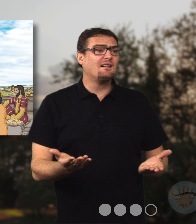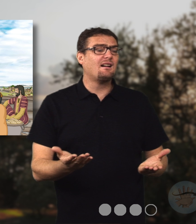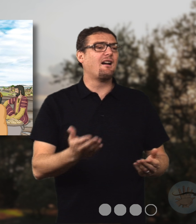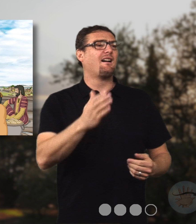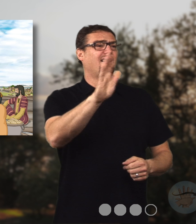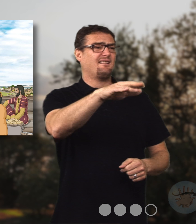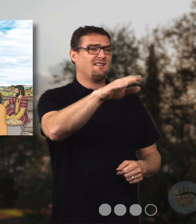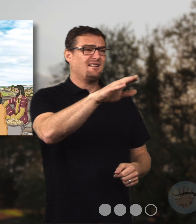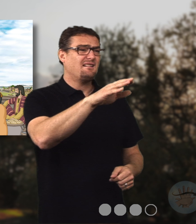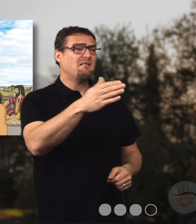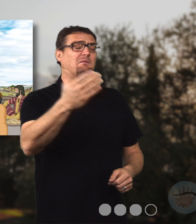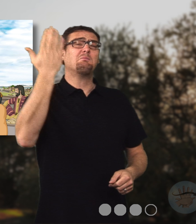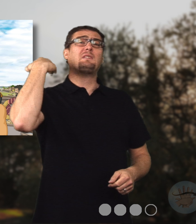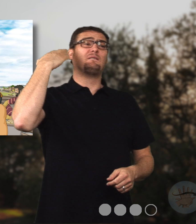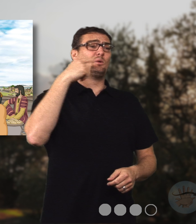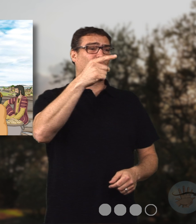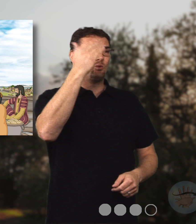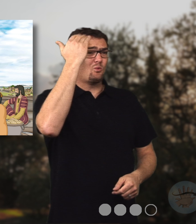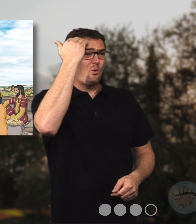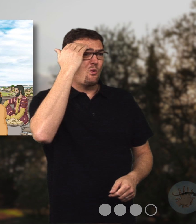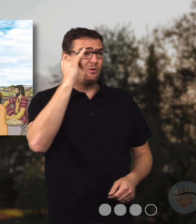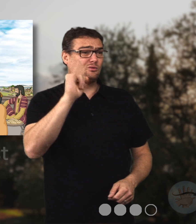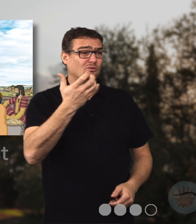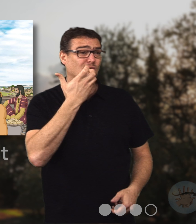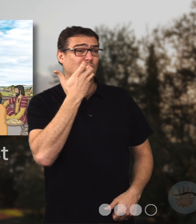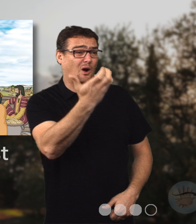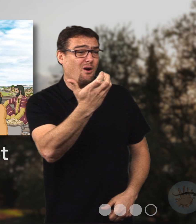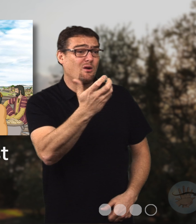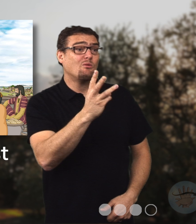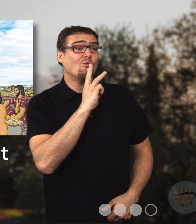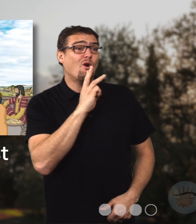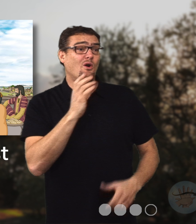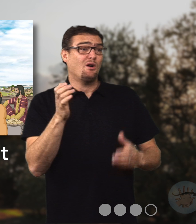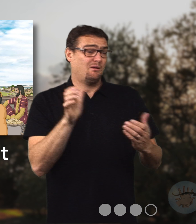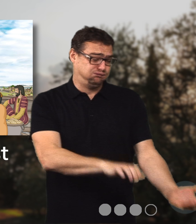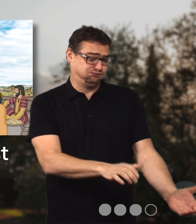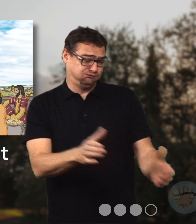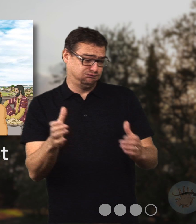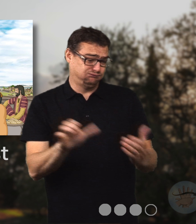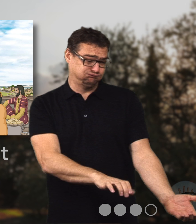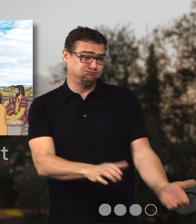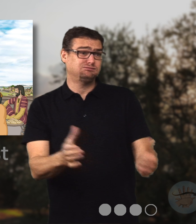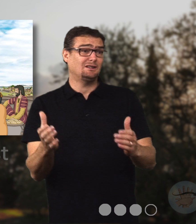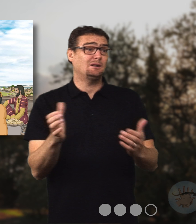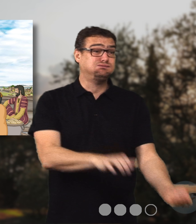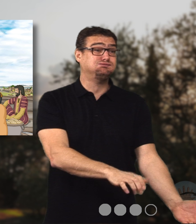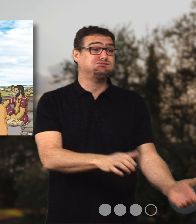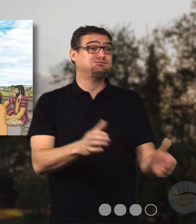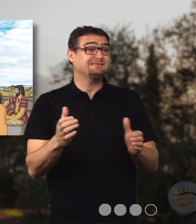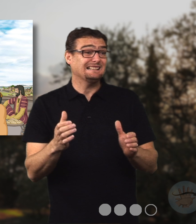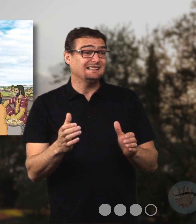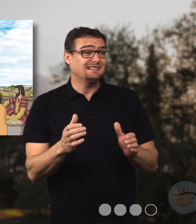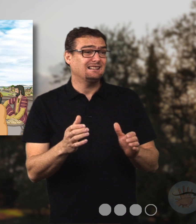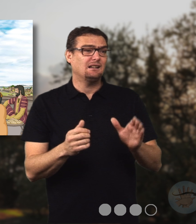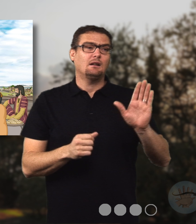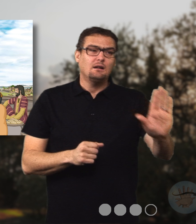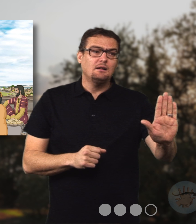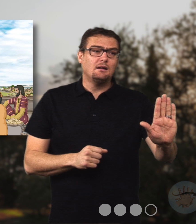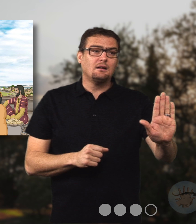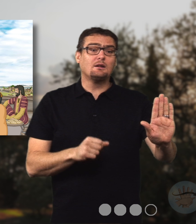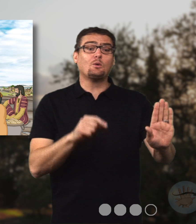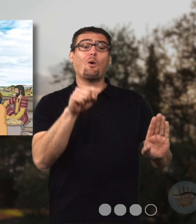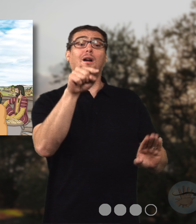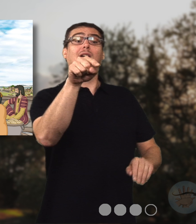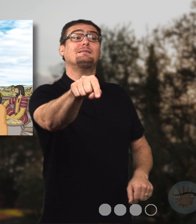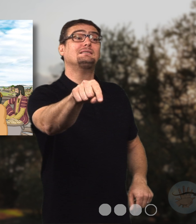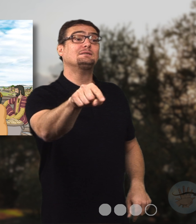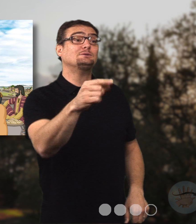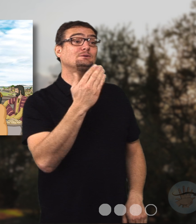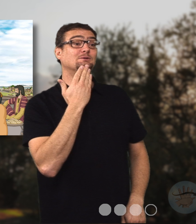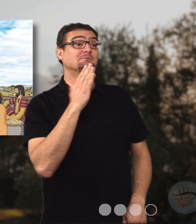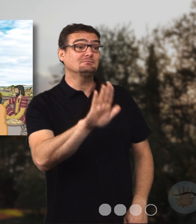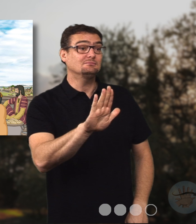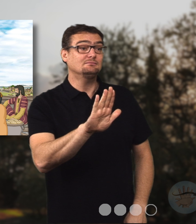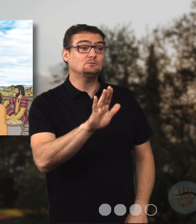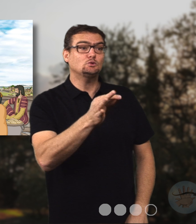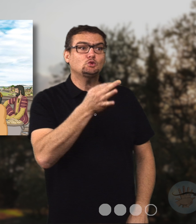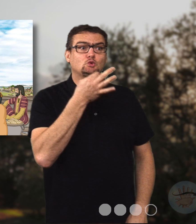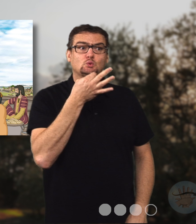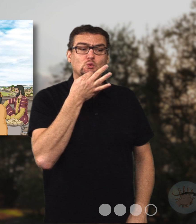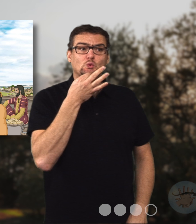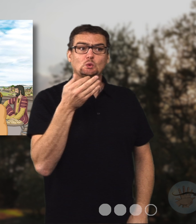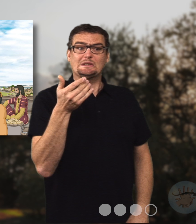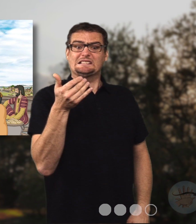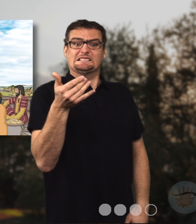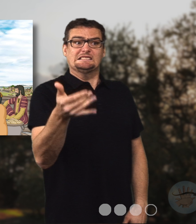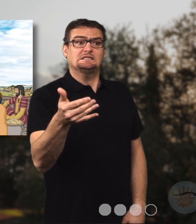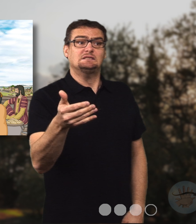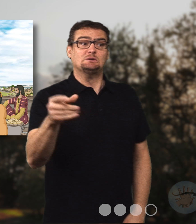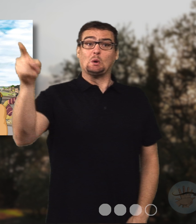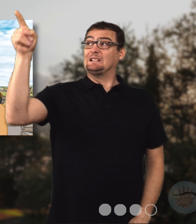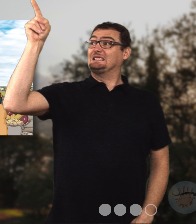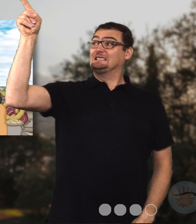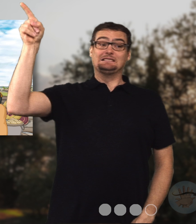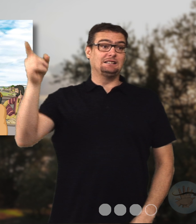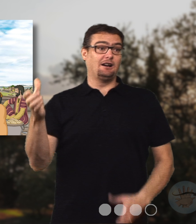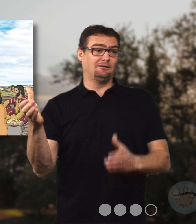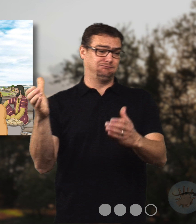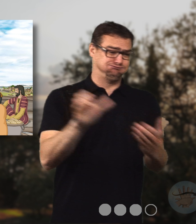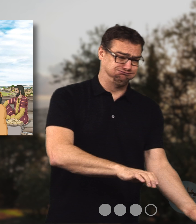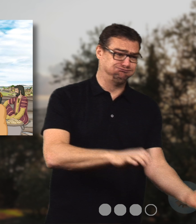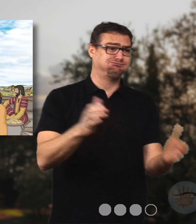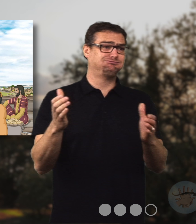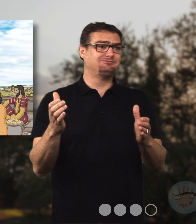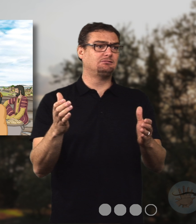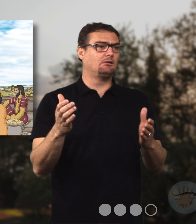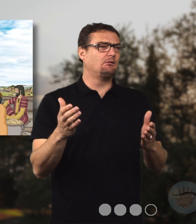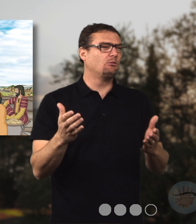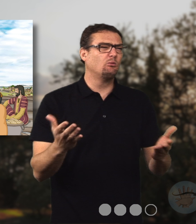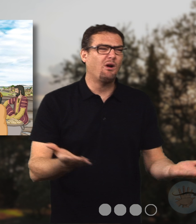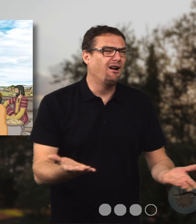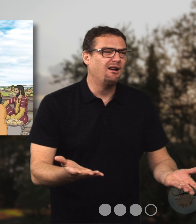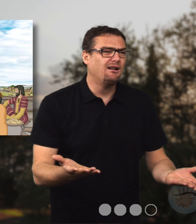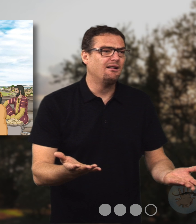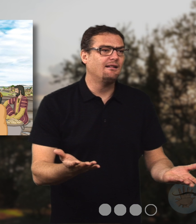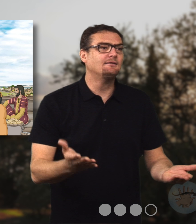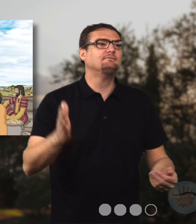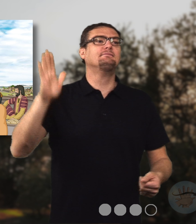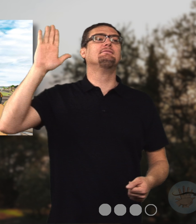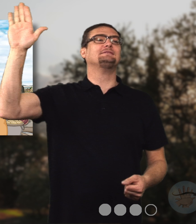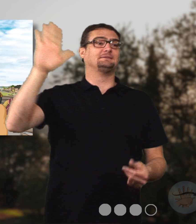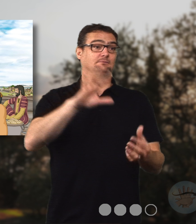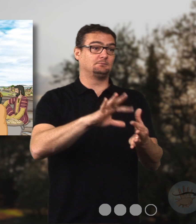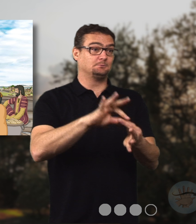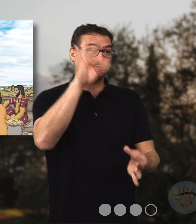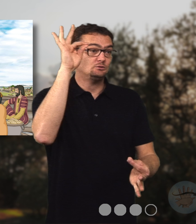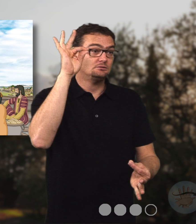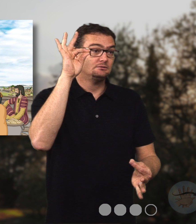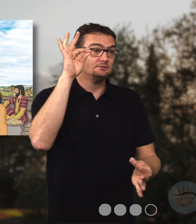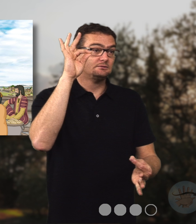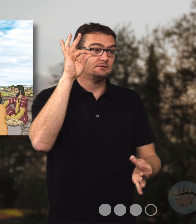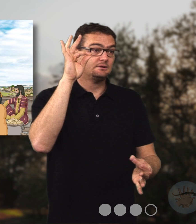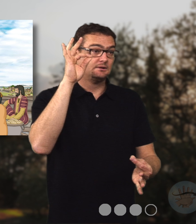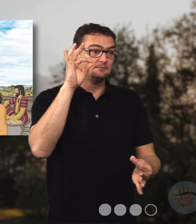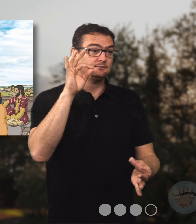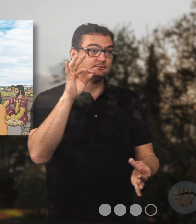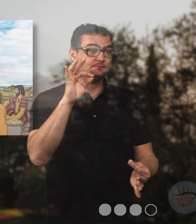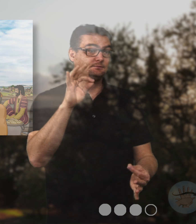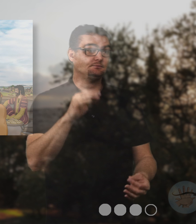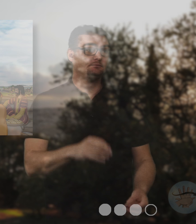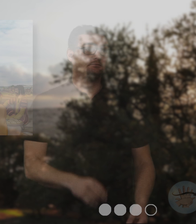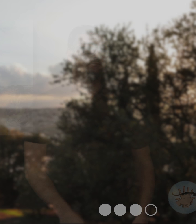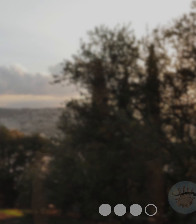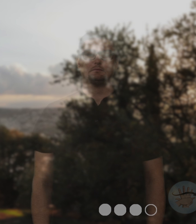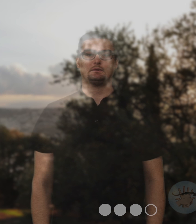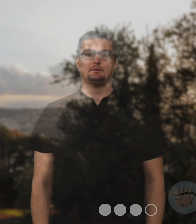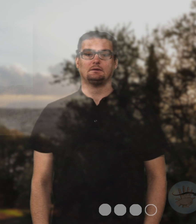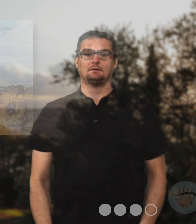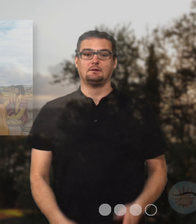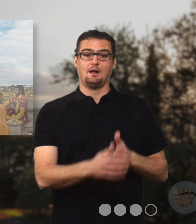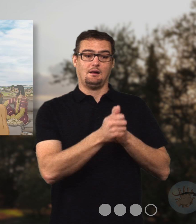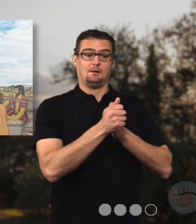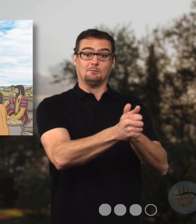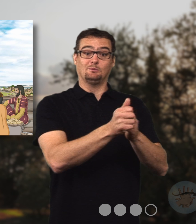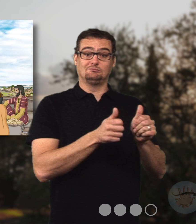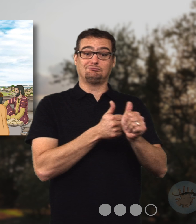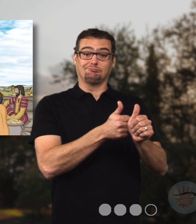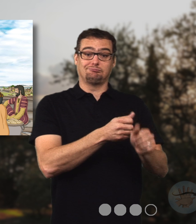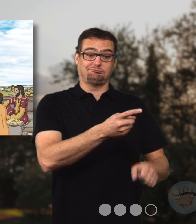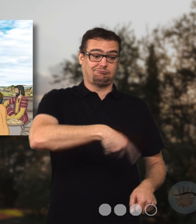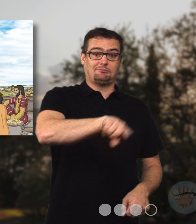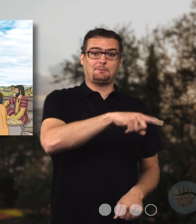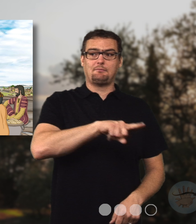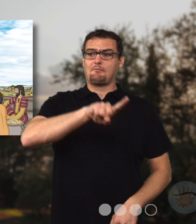For John baptized with water, but in a few days you will be baptized with the Holy Spirit.”